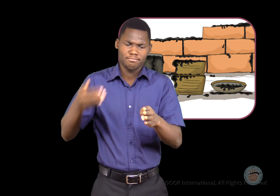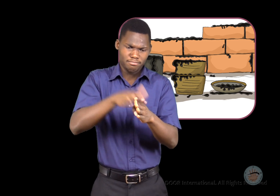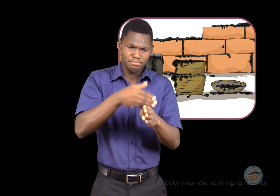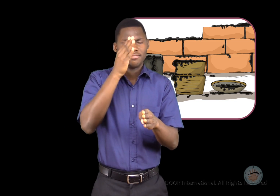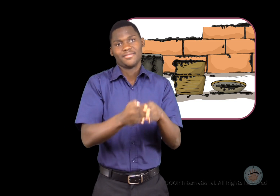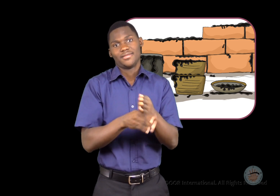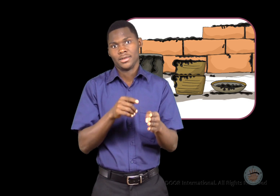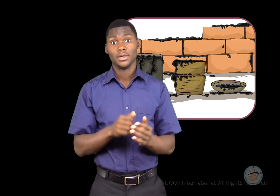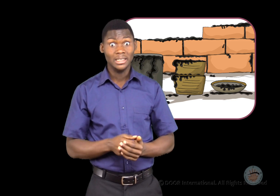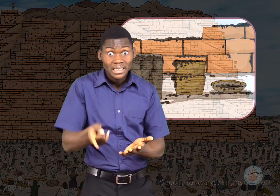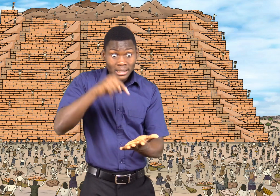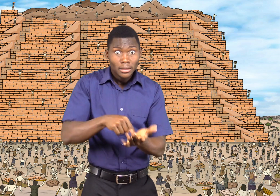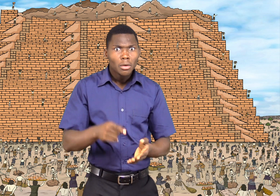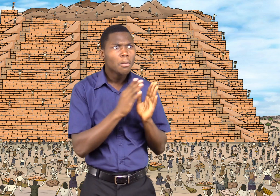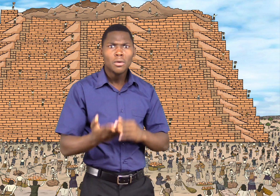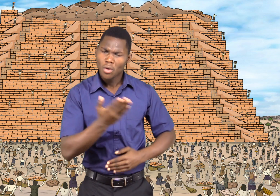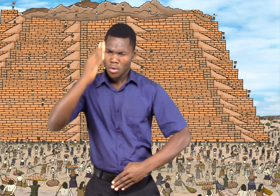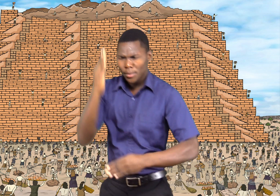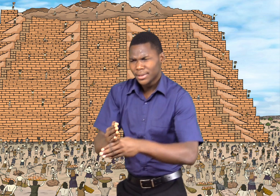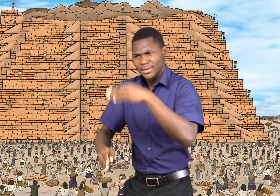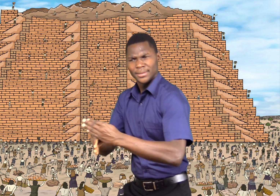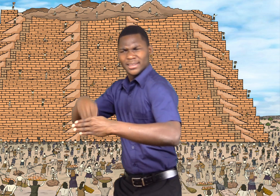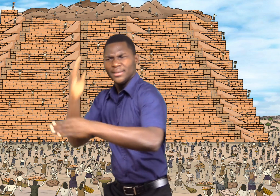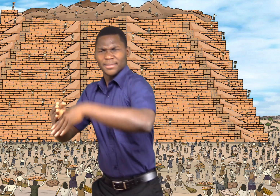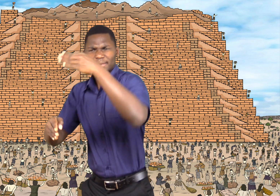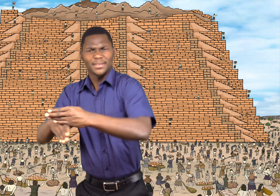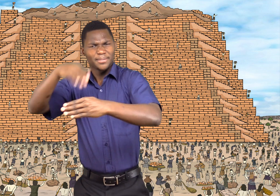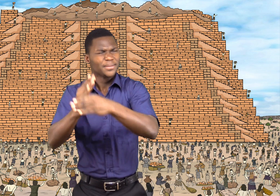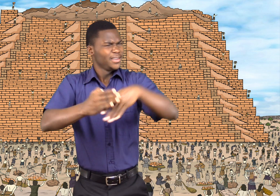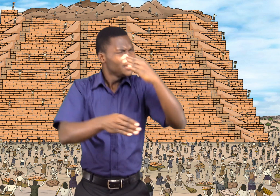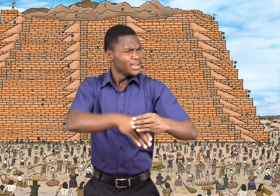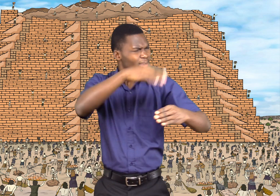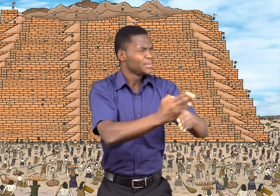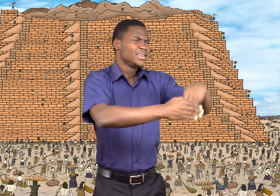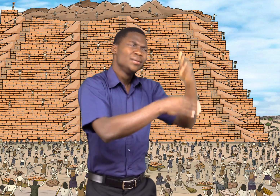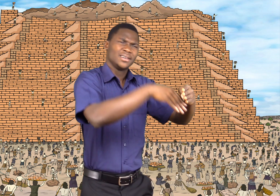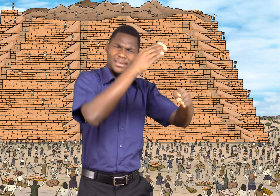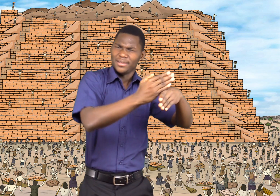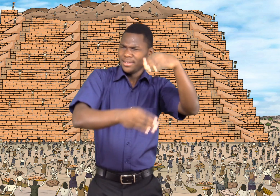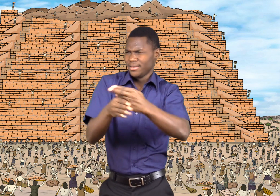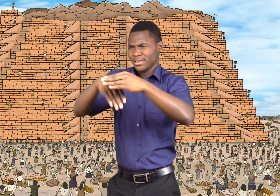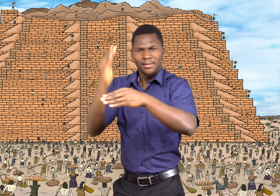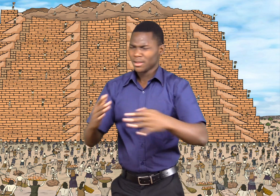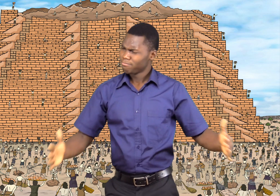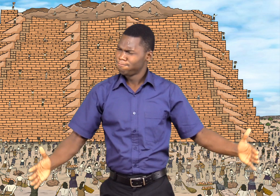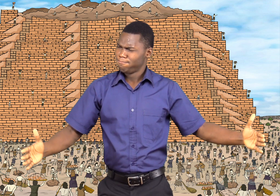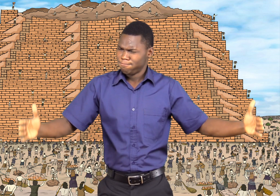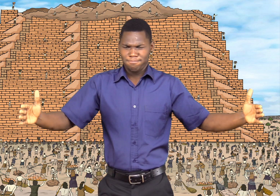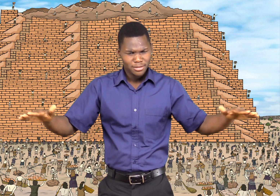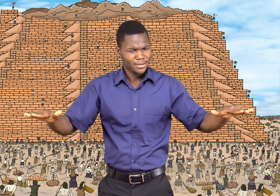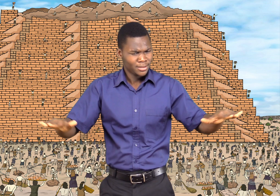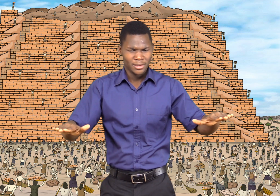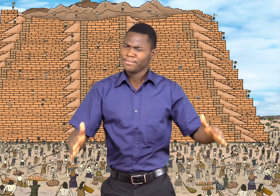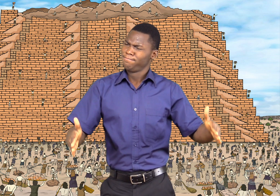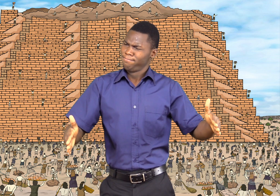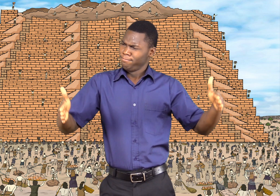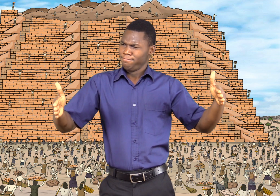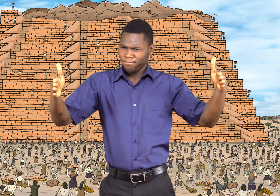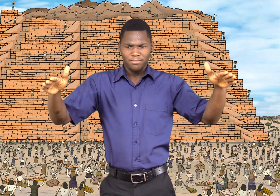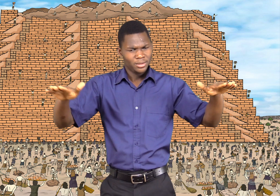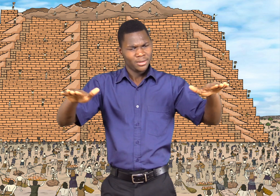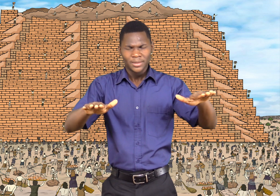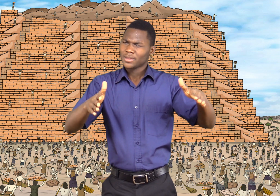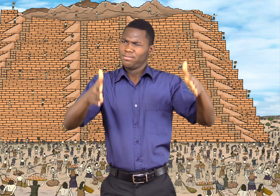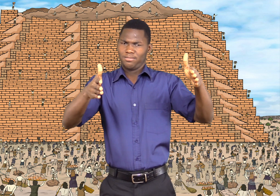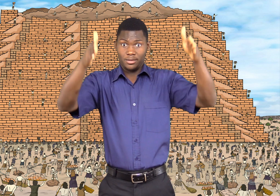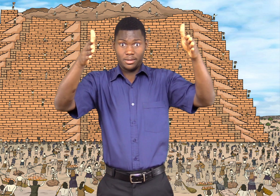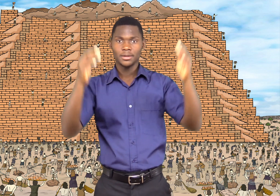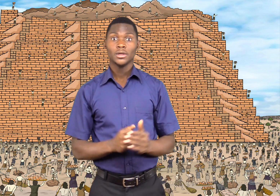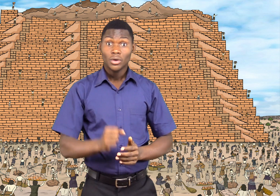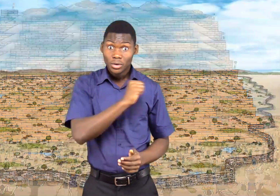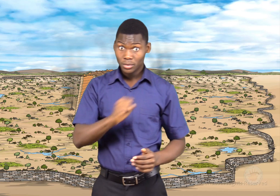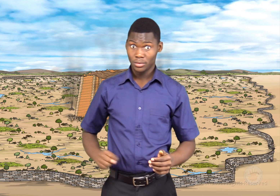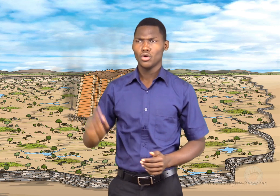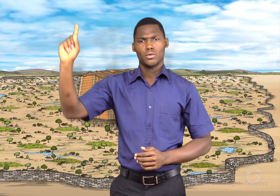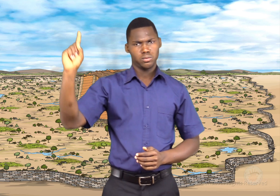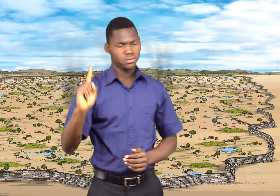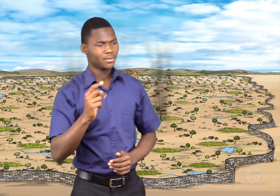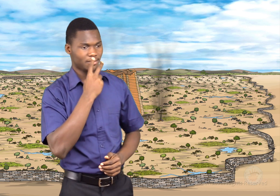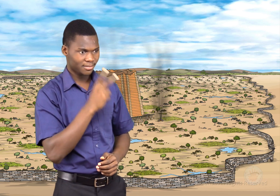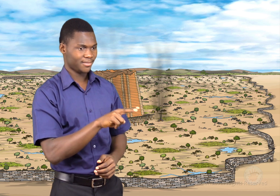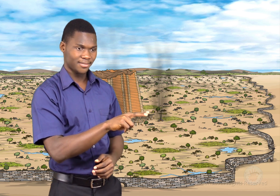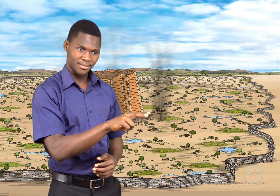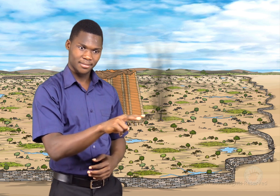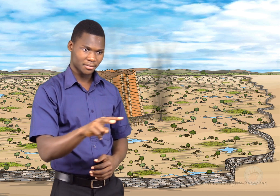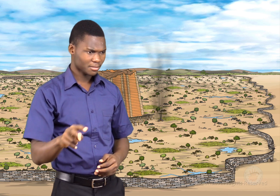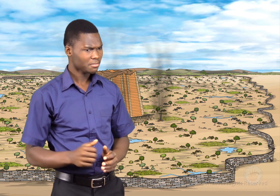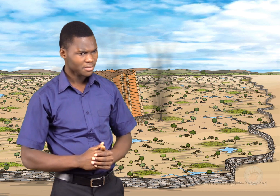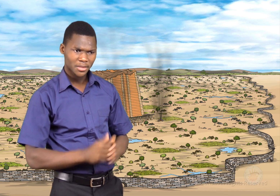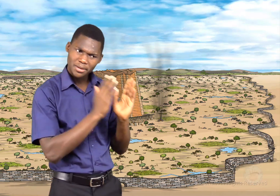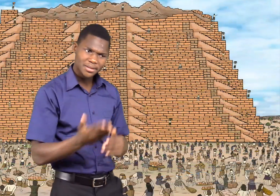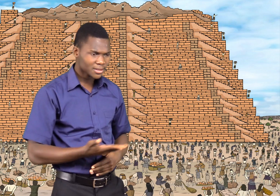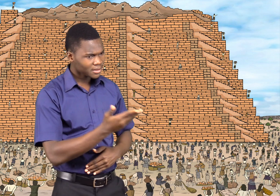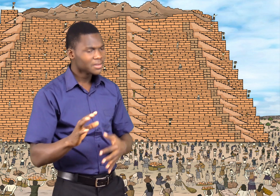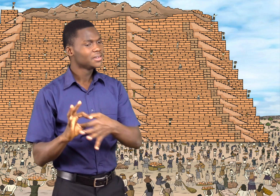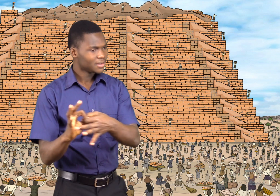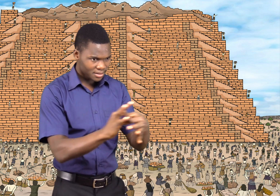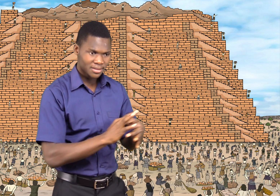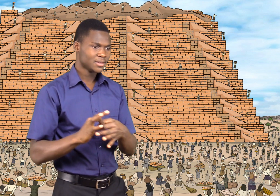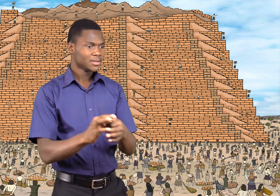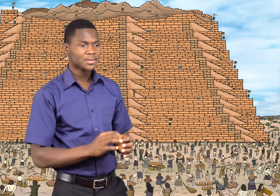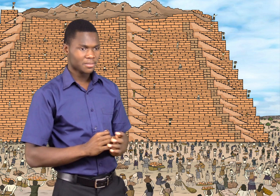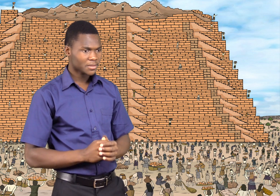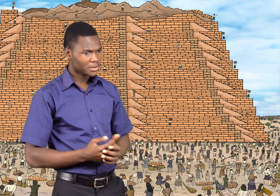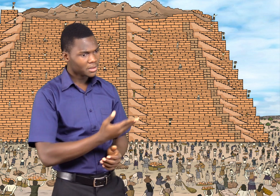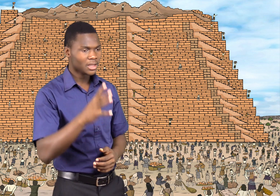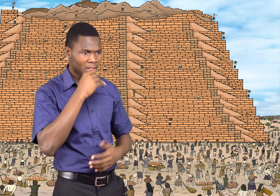“Come,” they said, “let us build for ourselves a city with a tower that reaches to the heavens, that we may make a name for ourselves and not be scattered over the face of all the earth.”